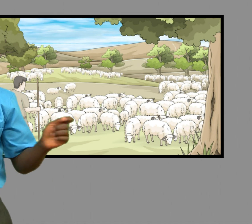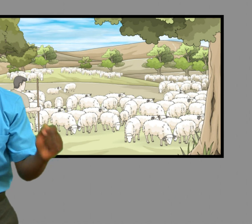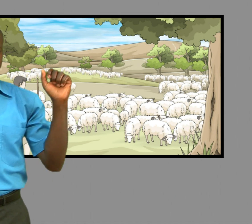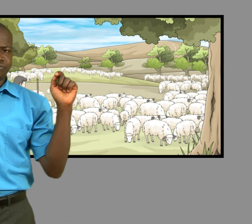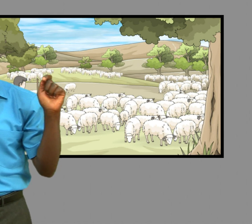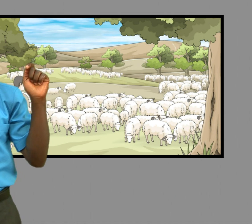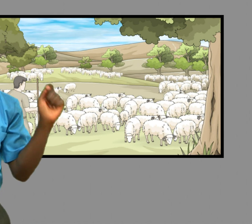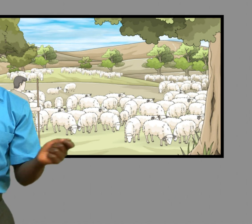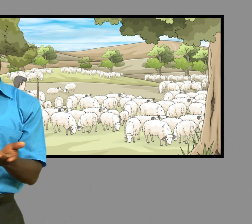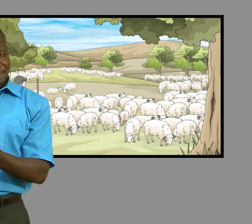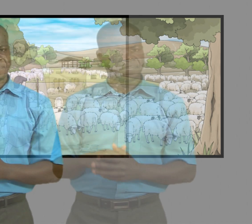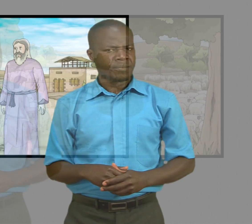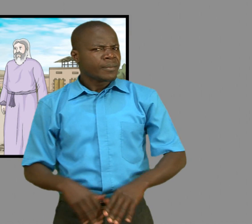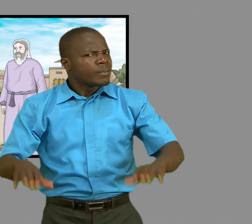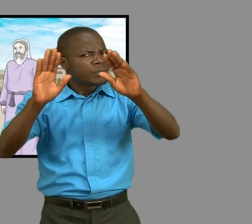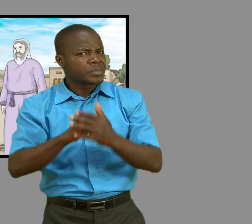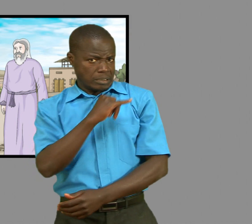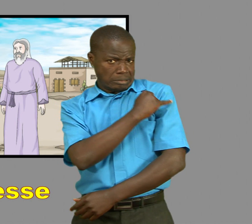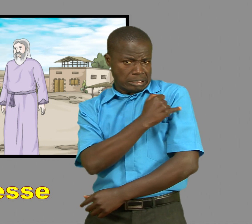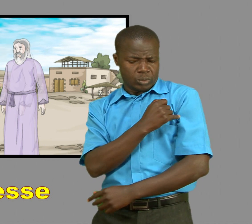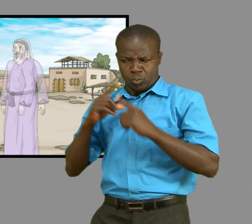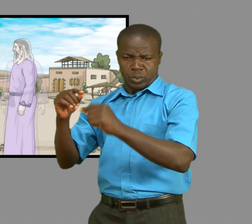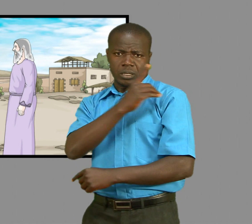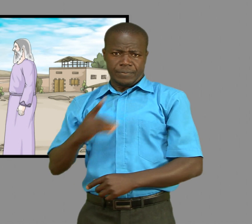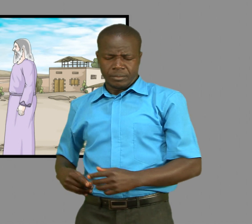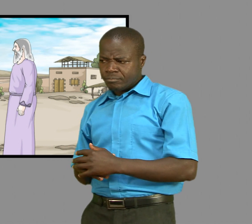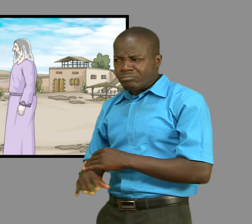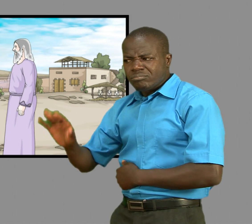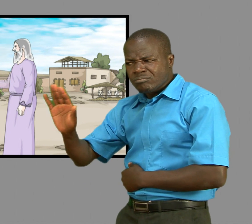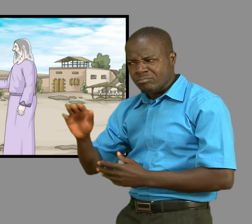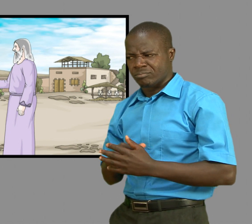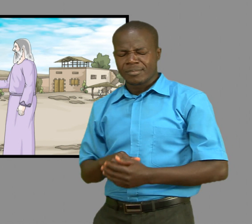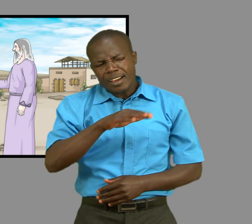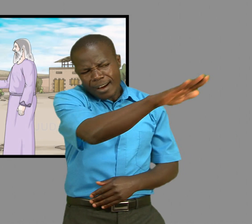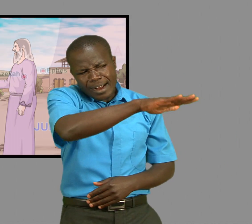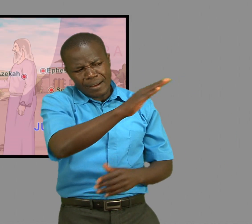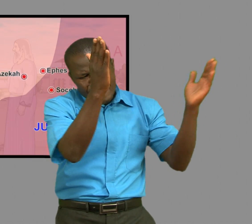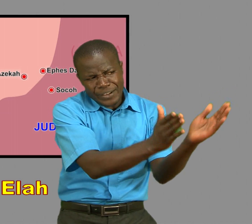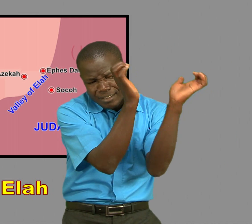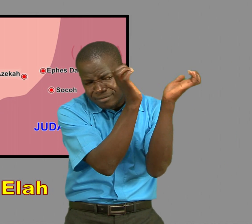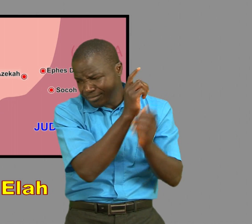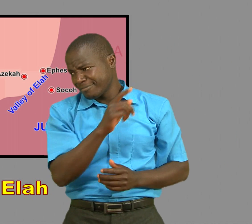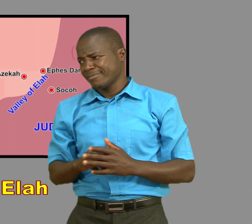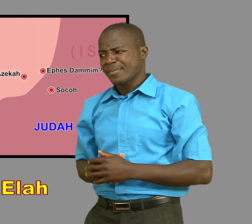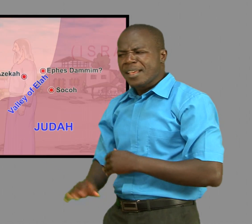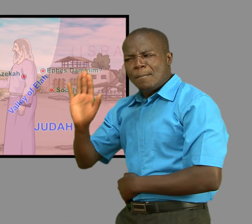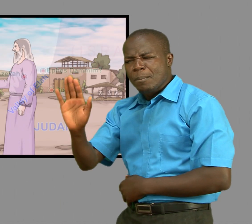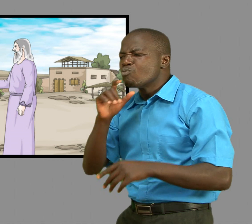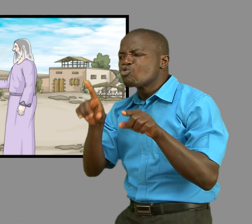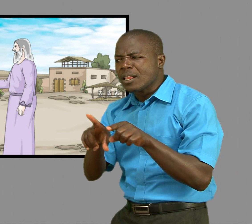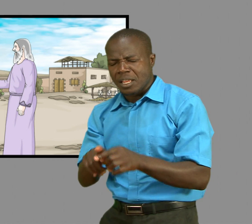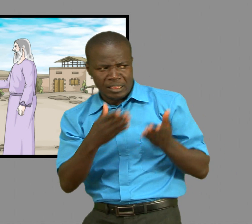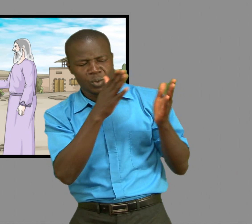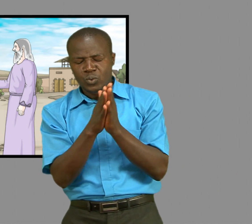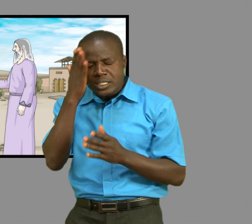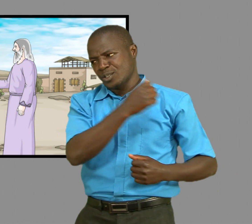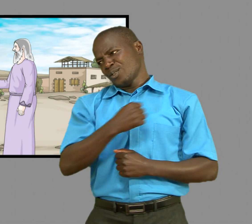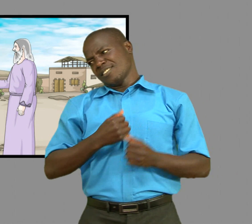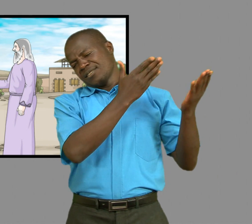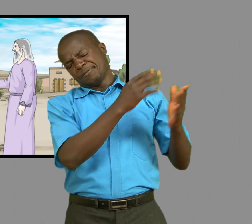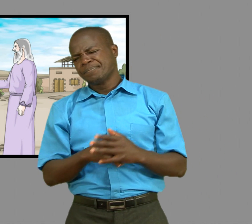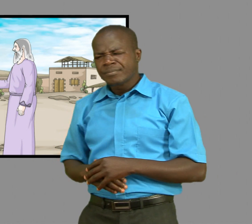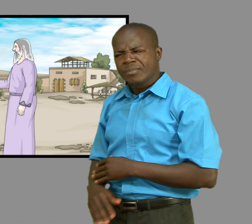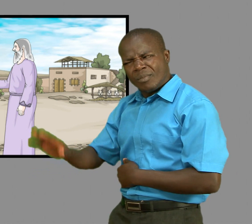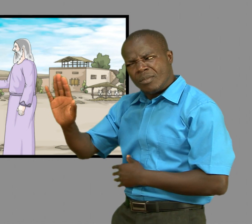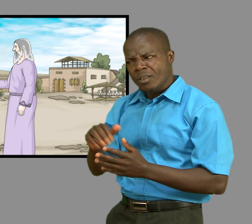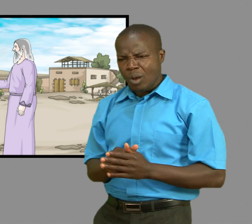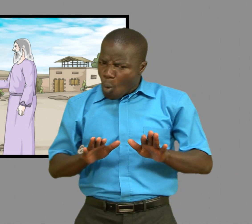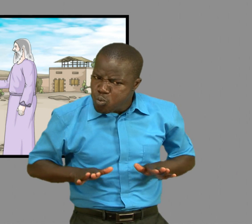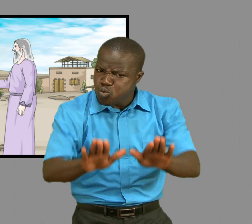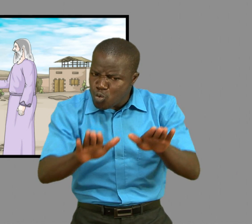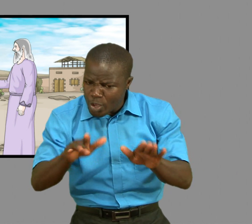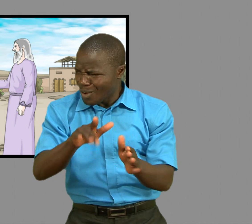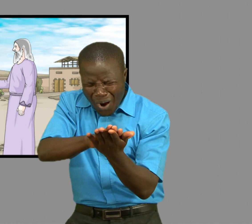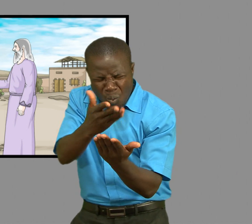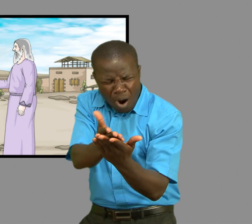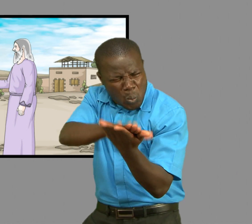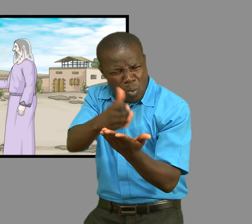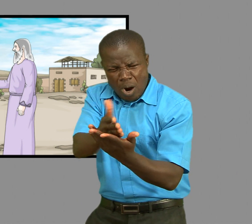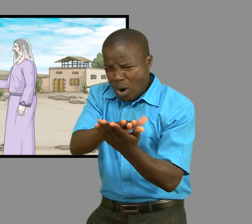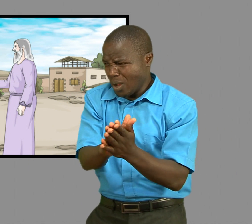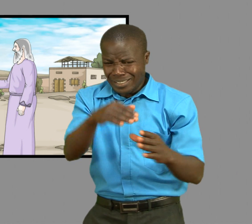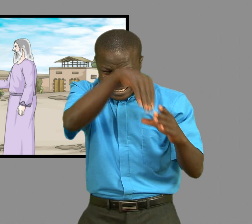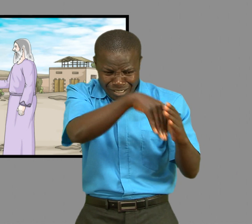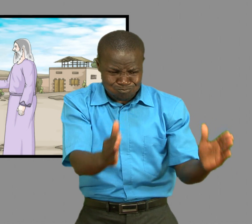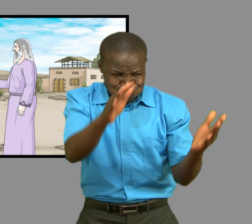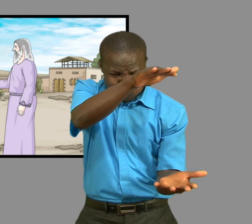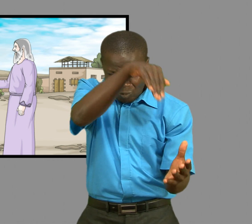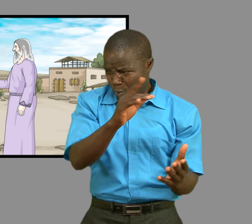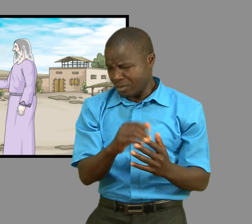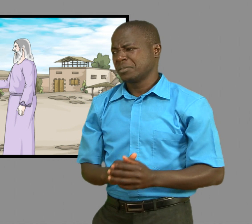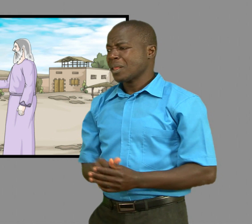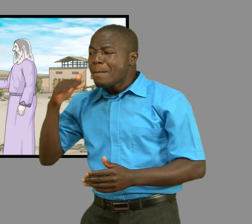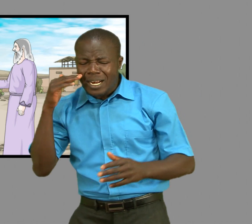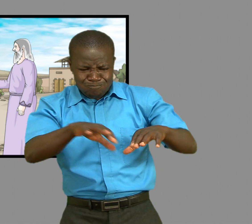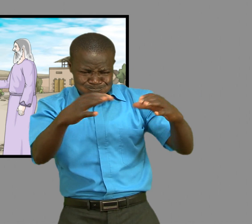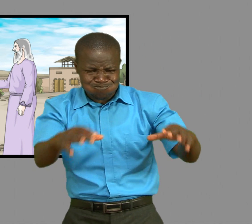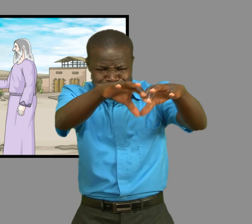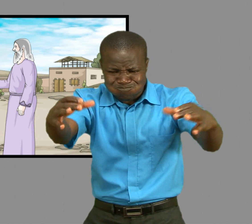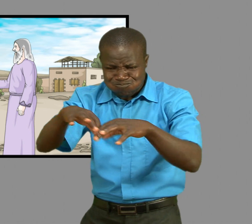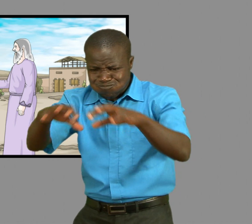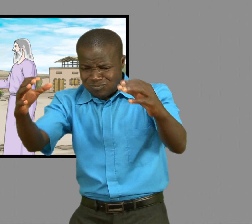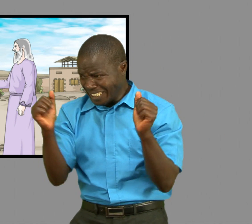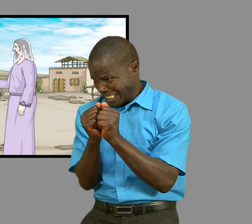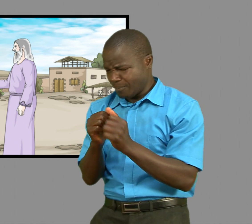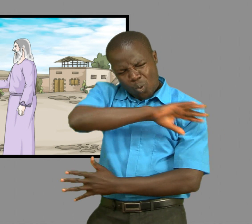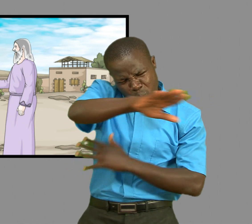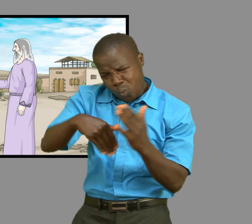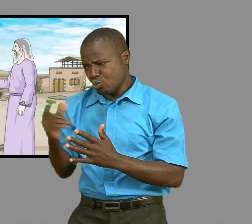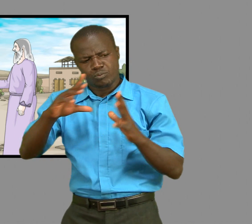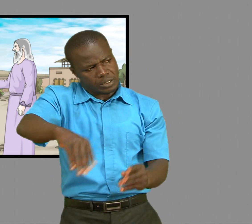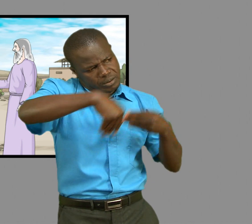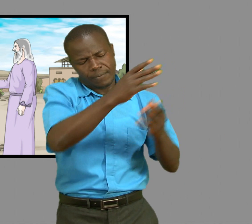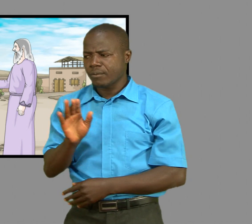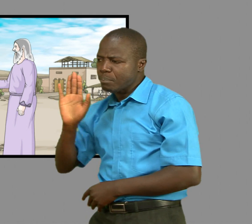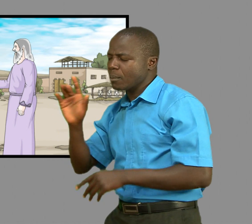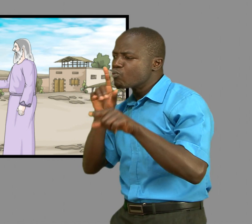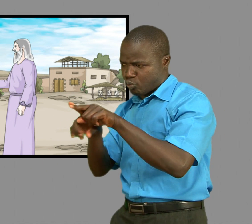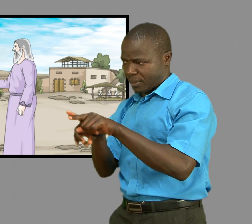One day Jesse said to his son David, “Take this ephah of roasted grain and these ten loaves of bread for your brothers and hurry to their camp.